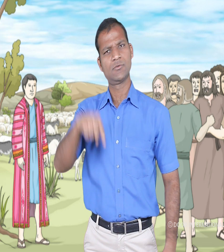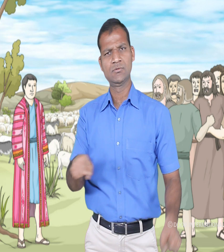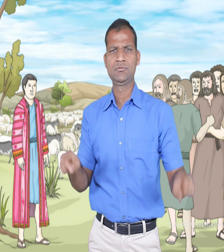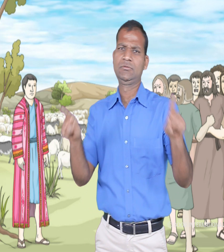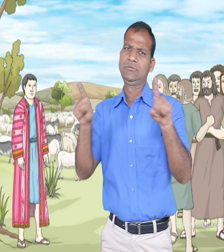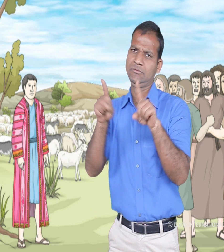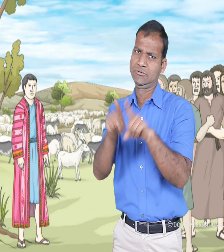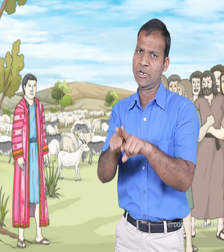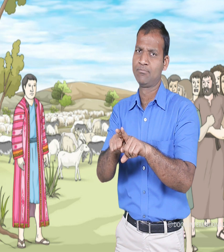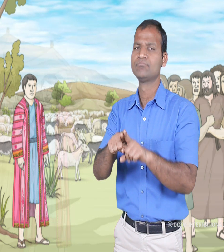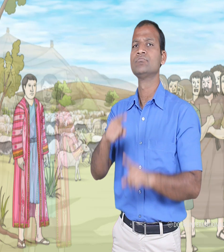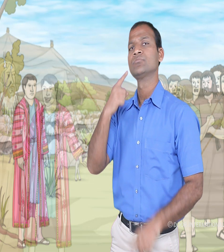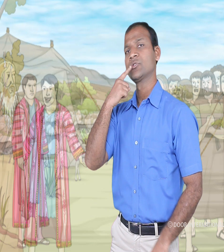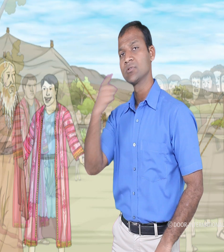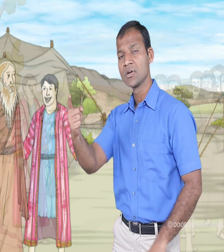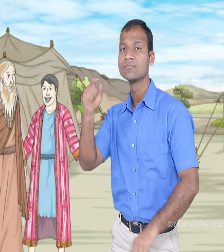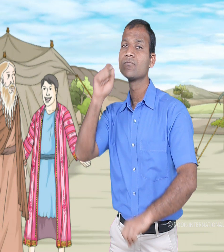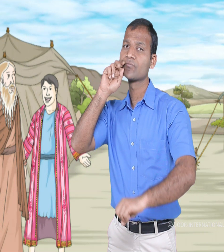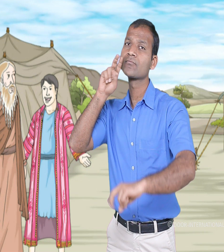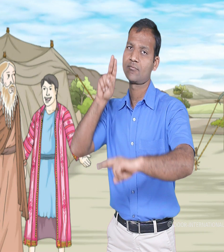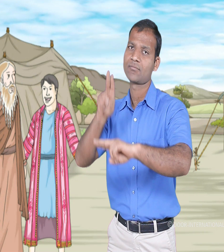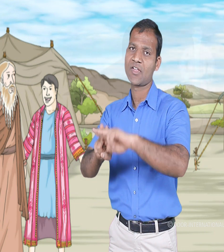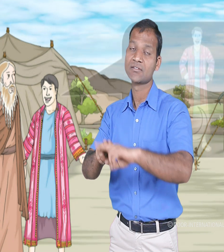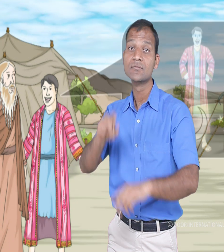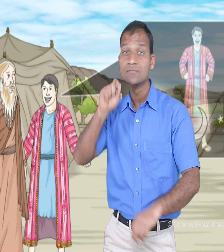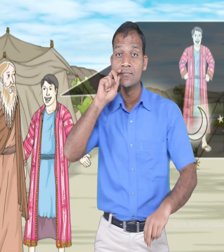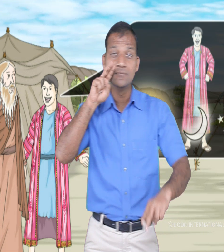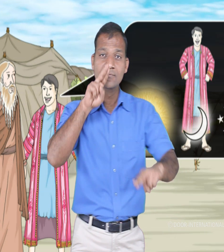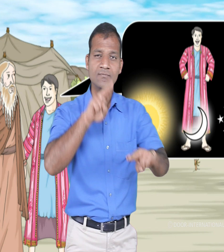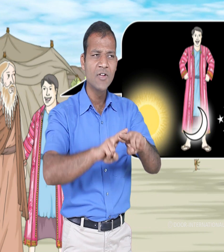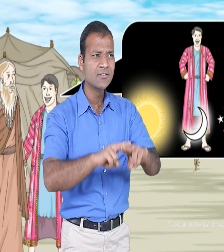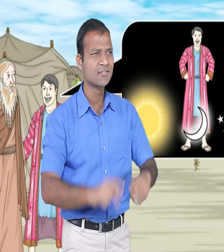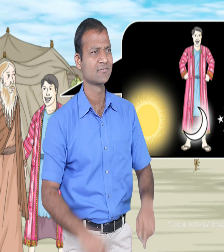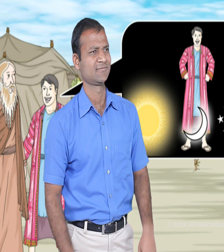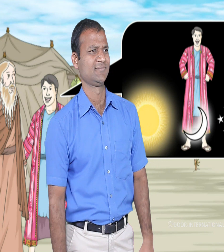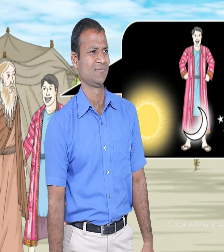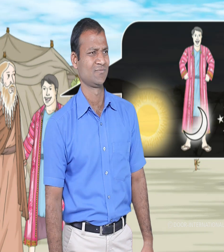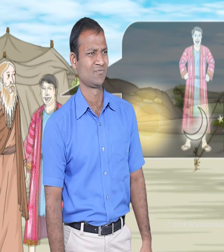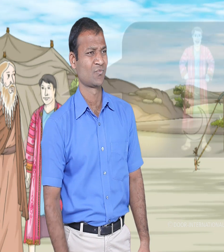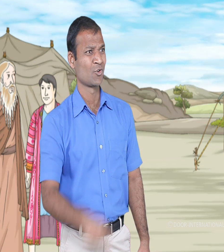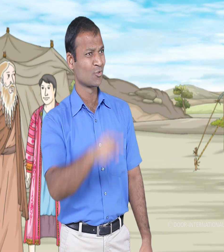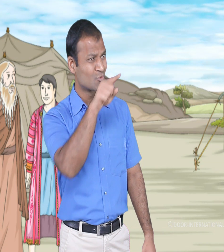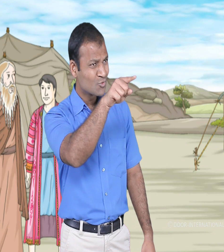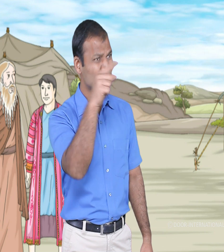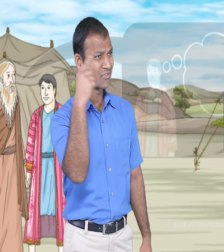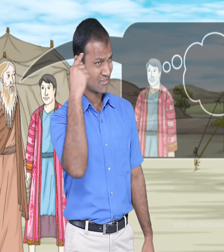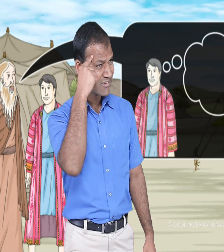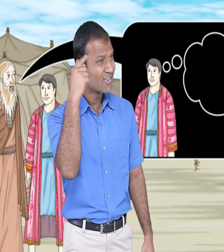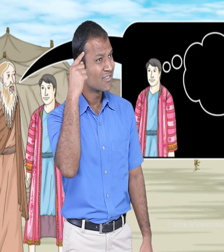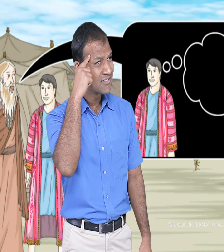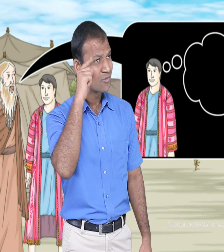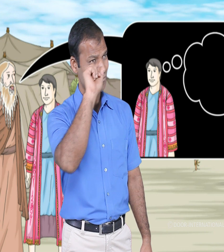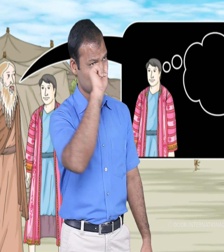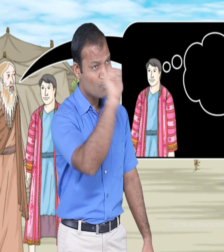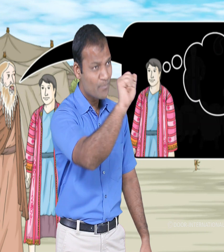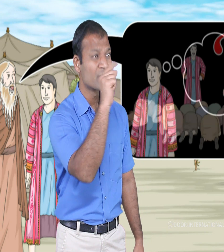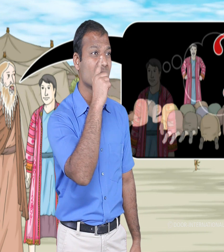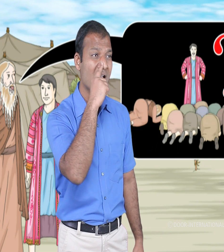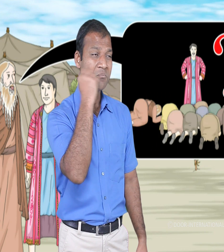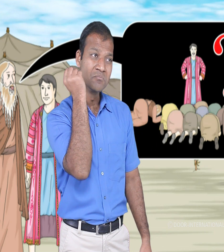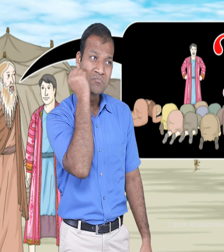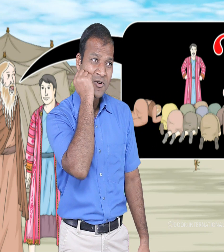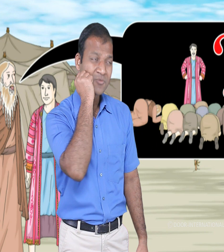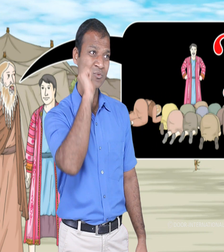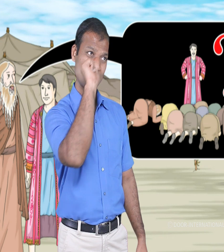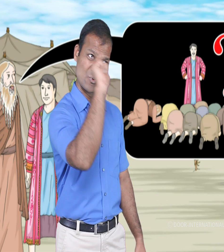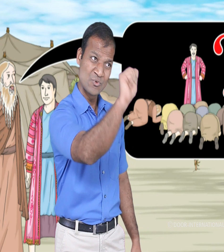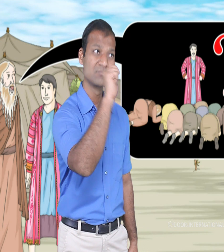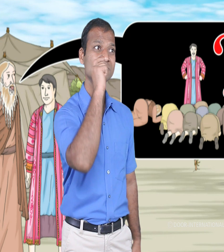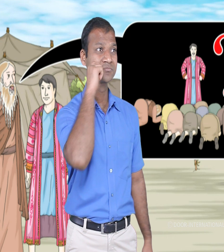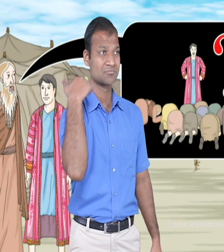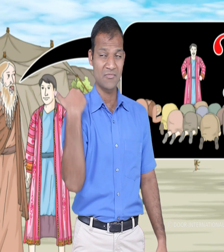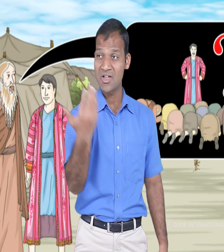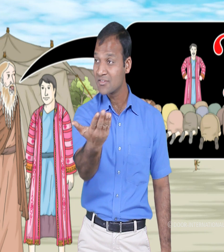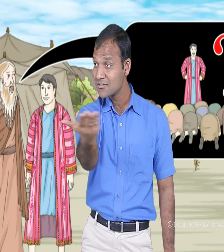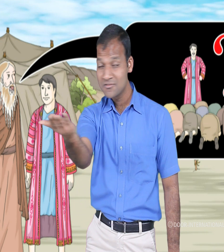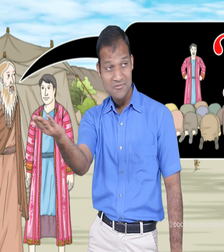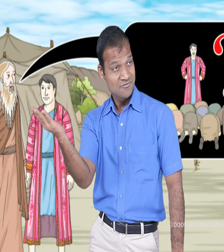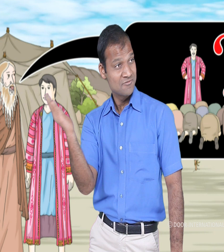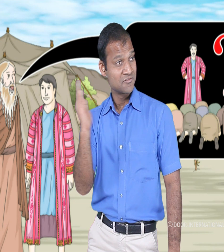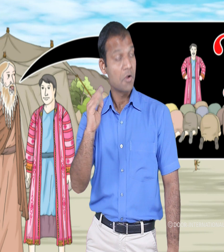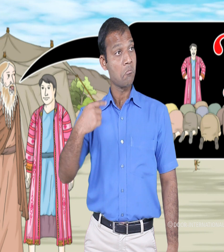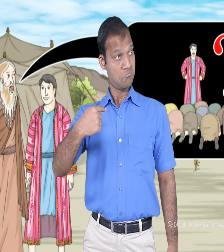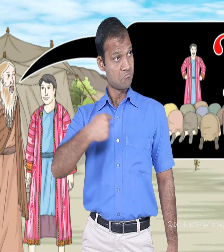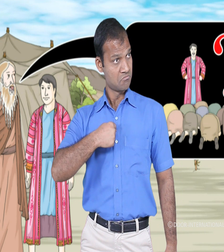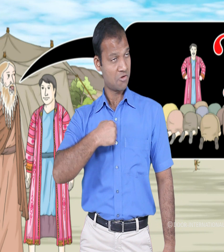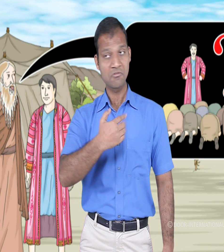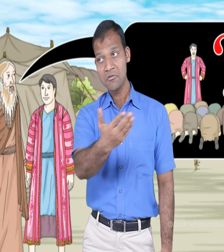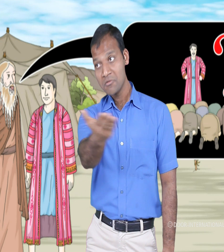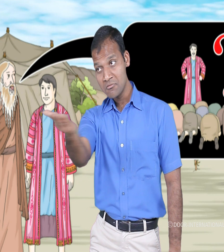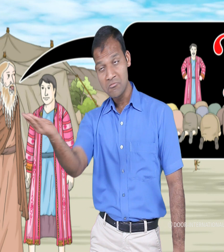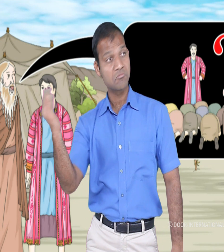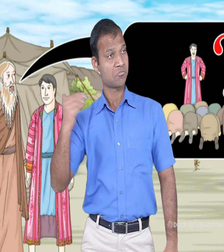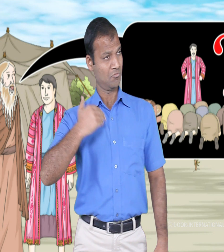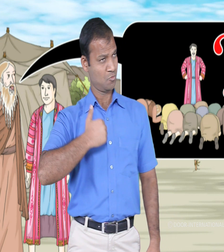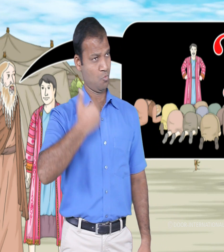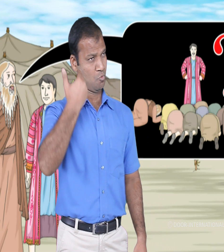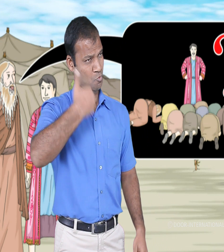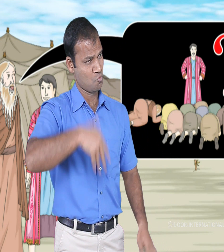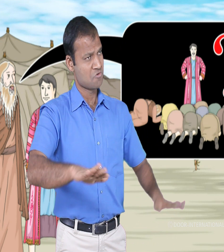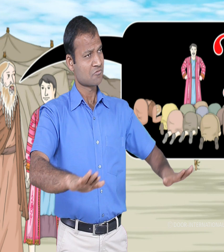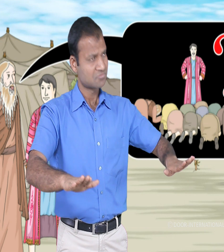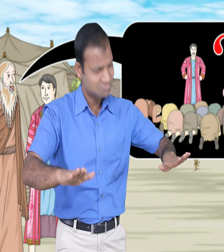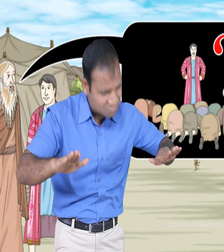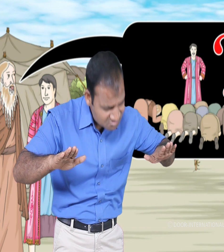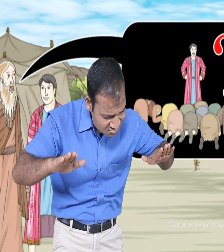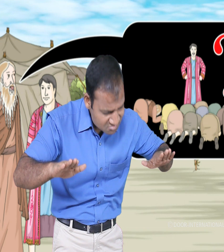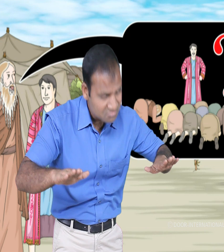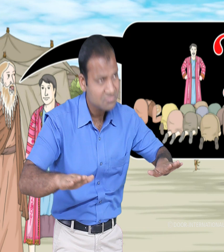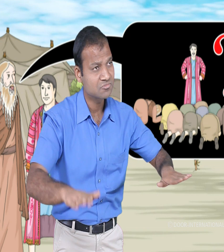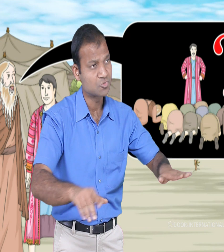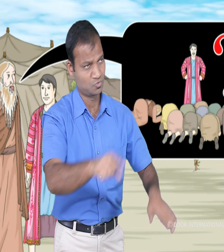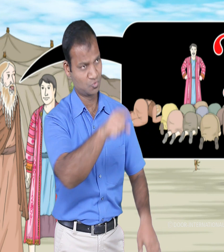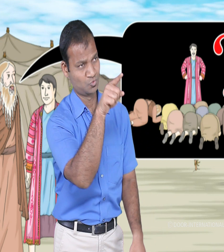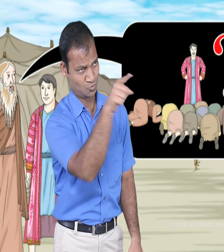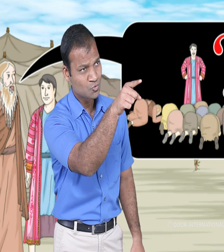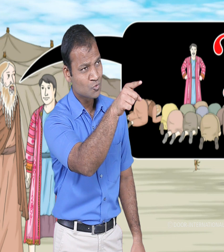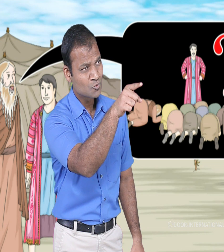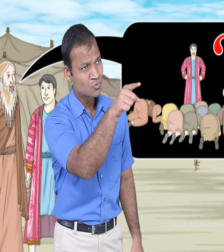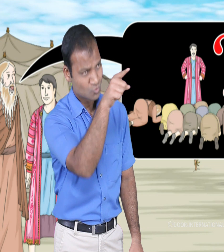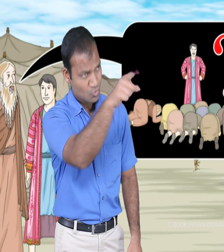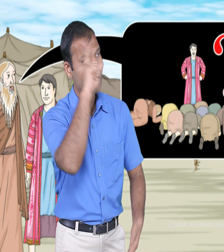He told his father and brothers, but his father rebuked him and said, “What is this dream that you have had?